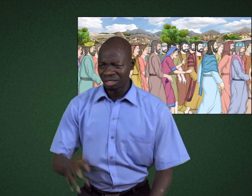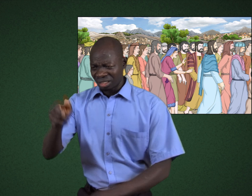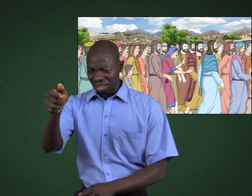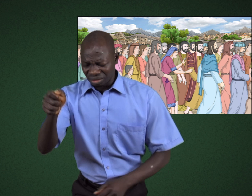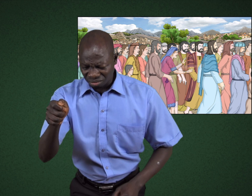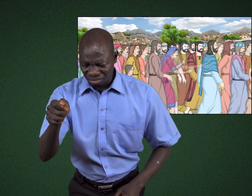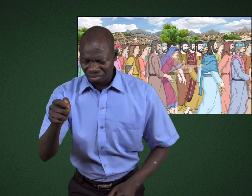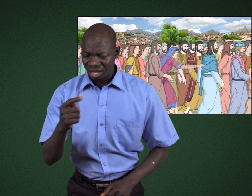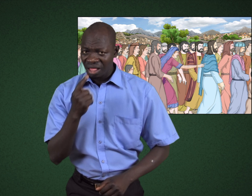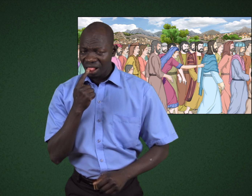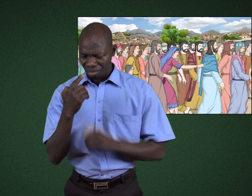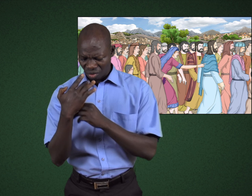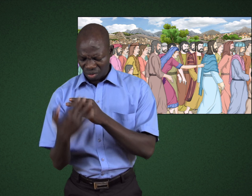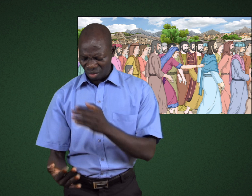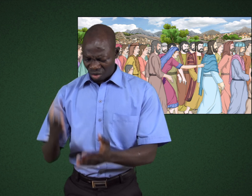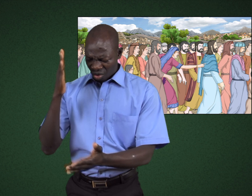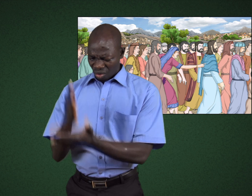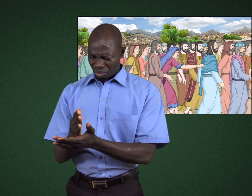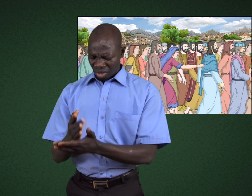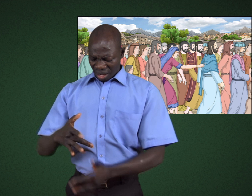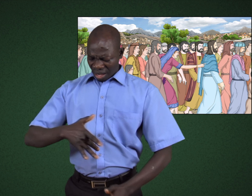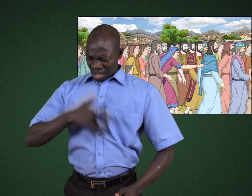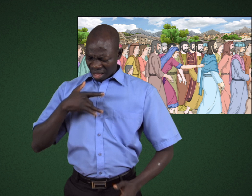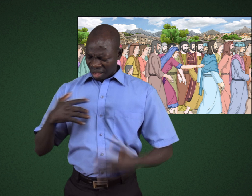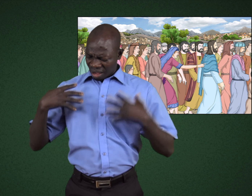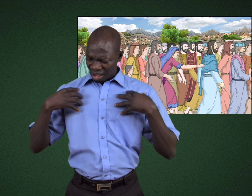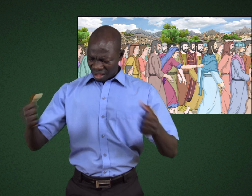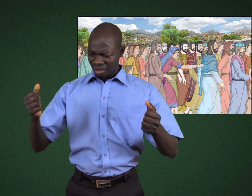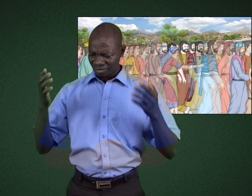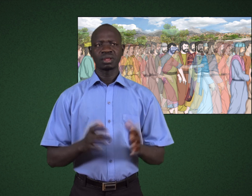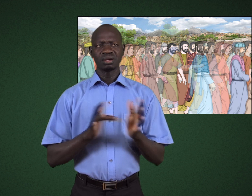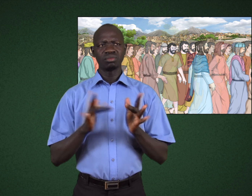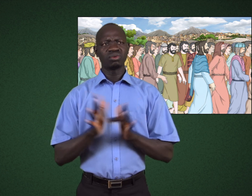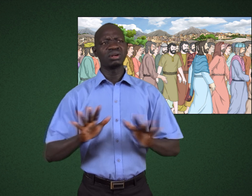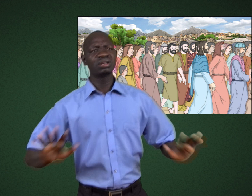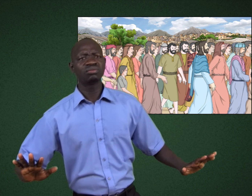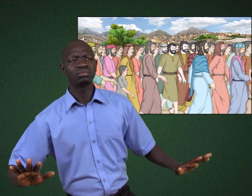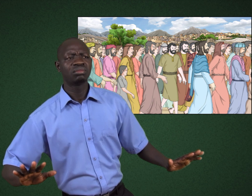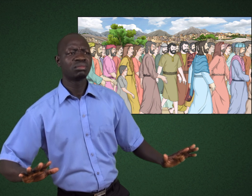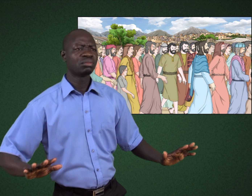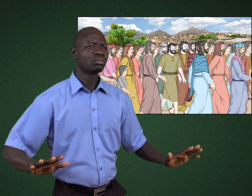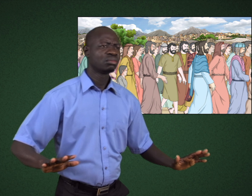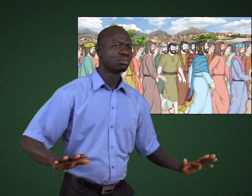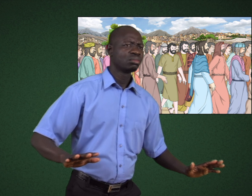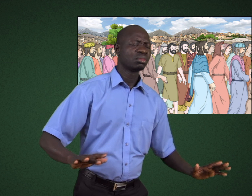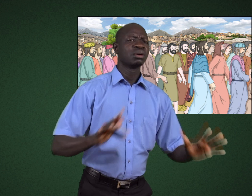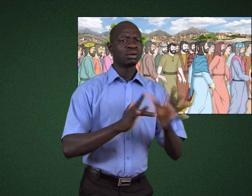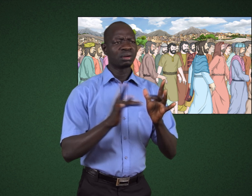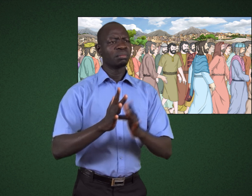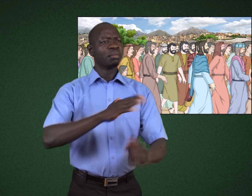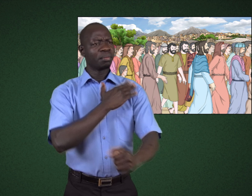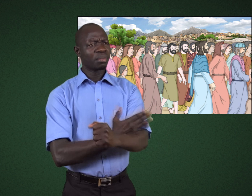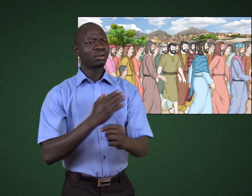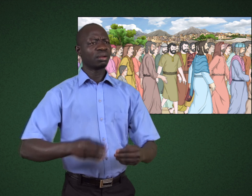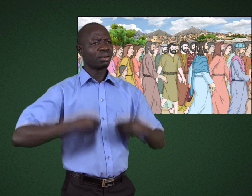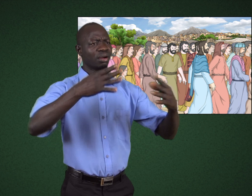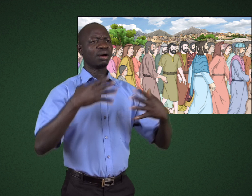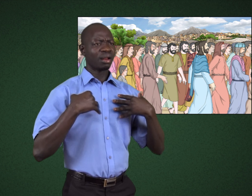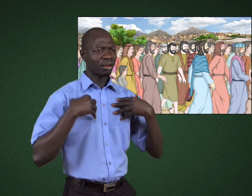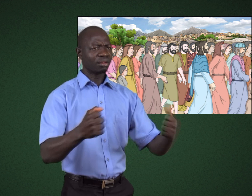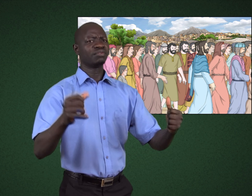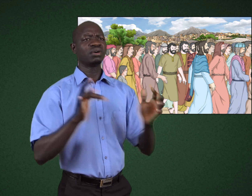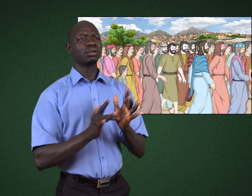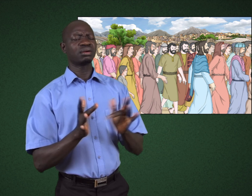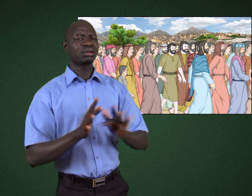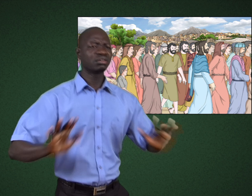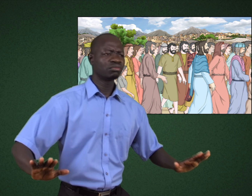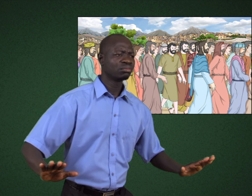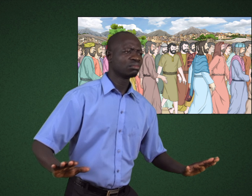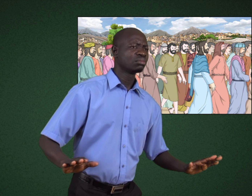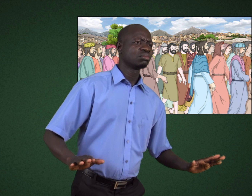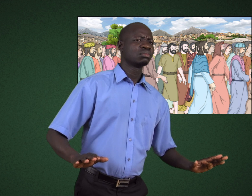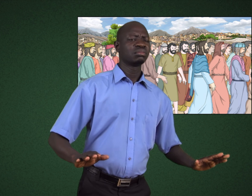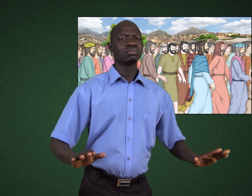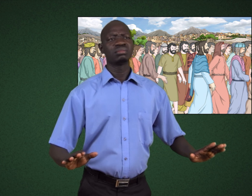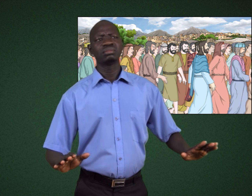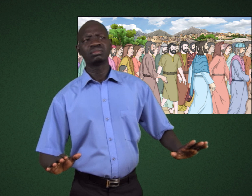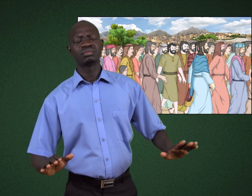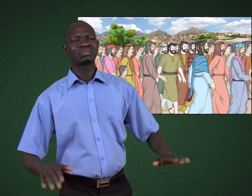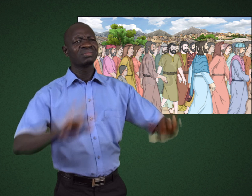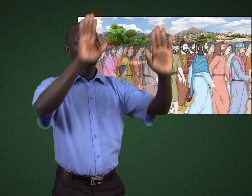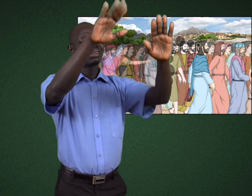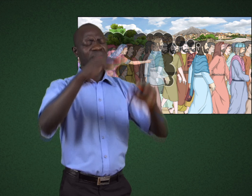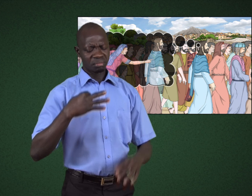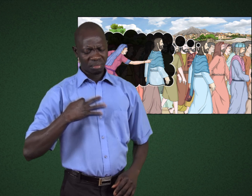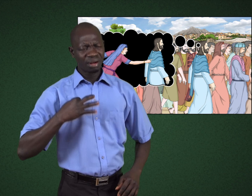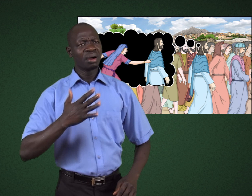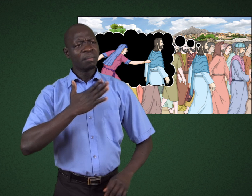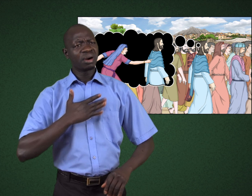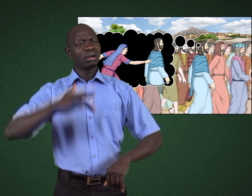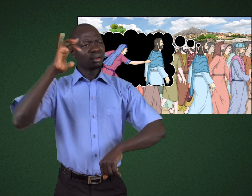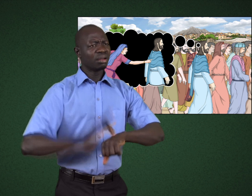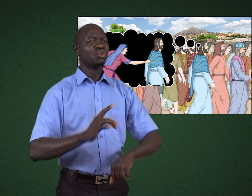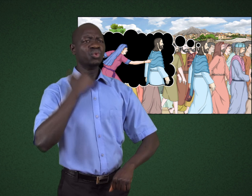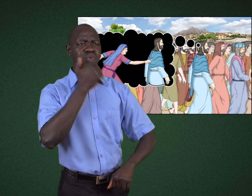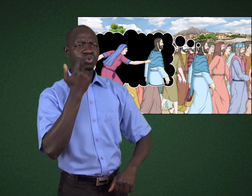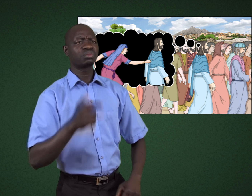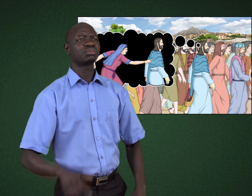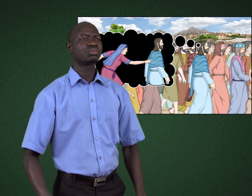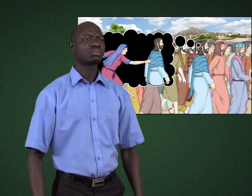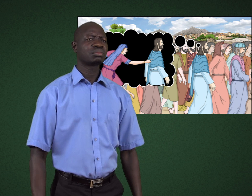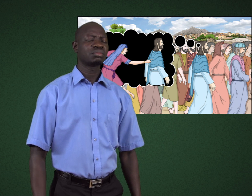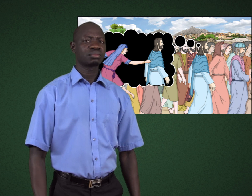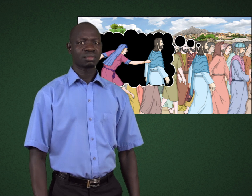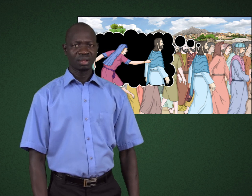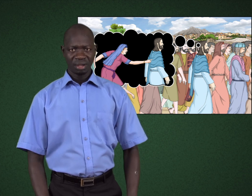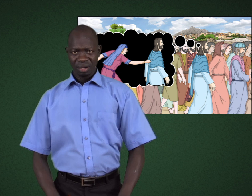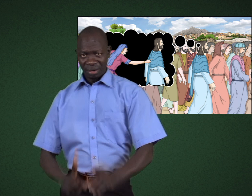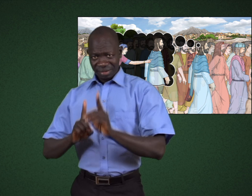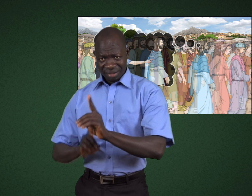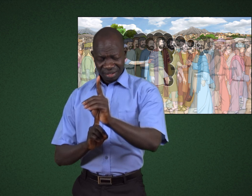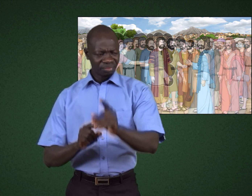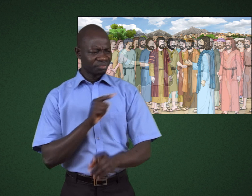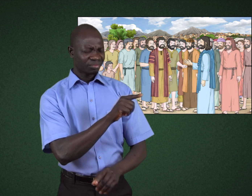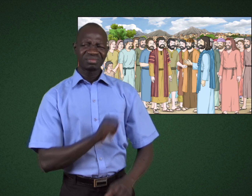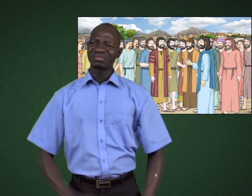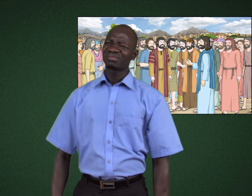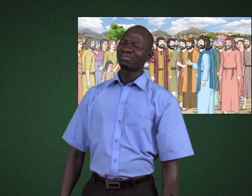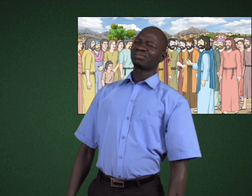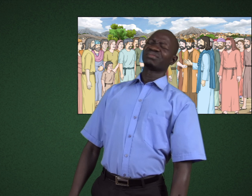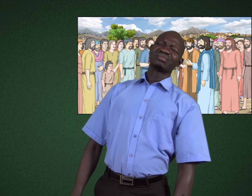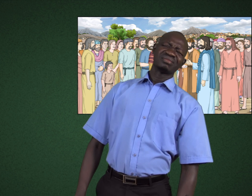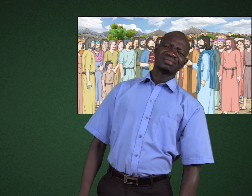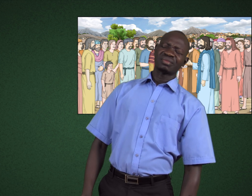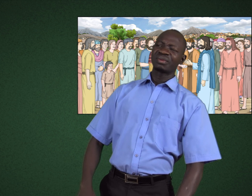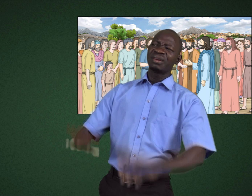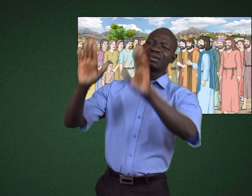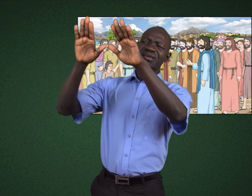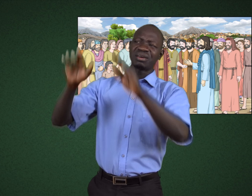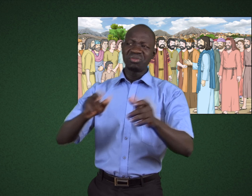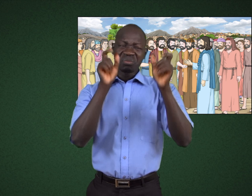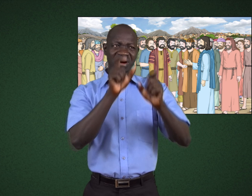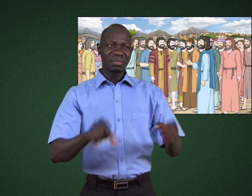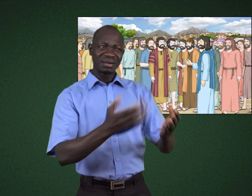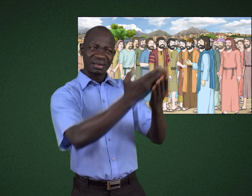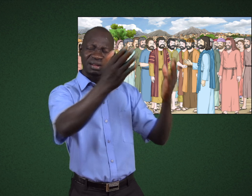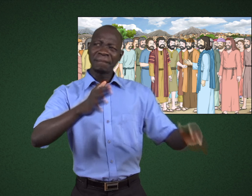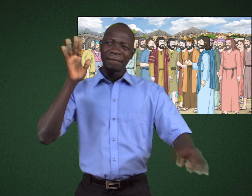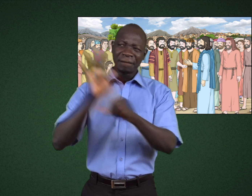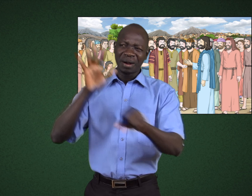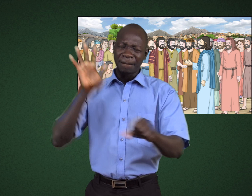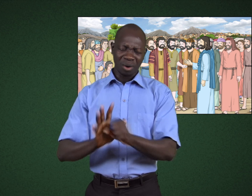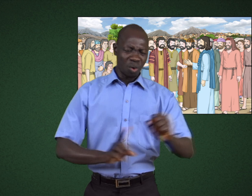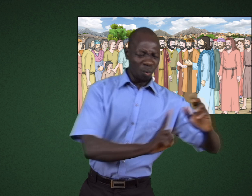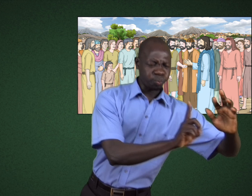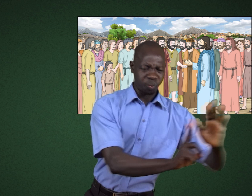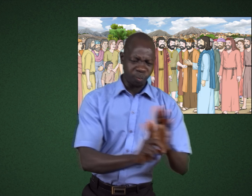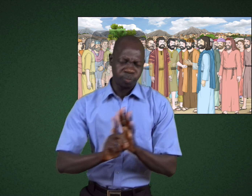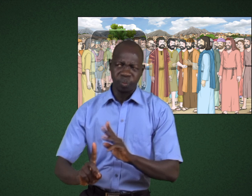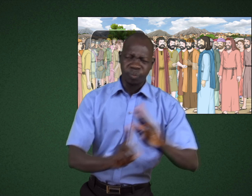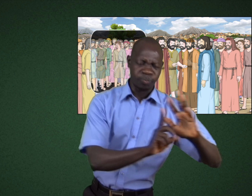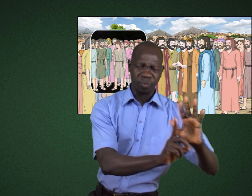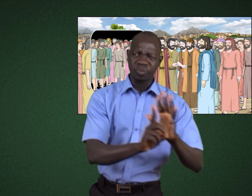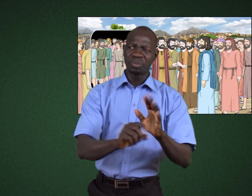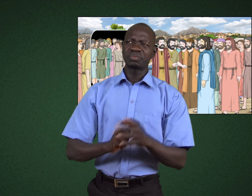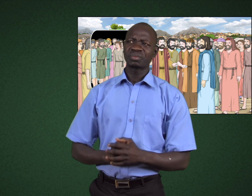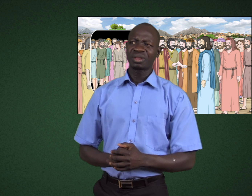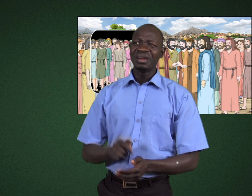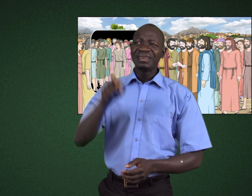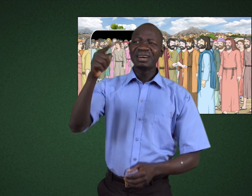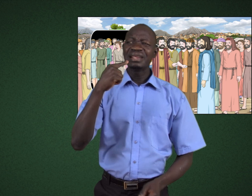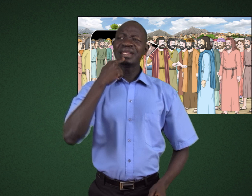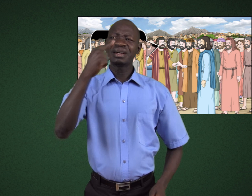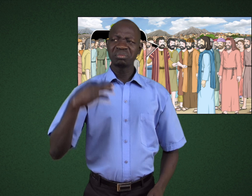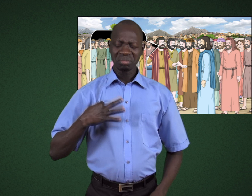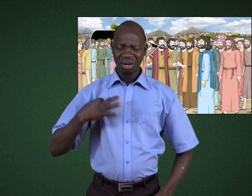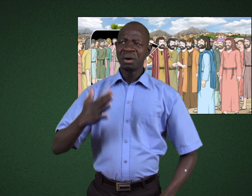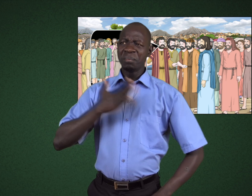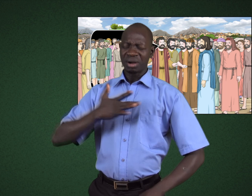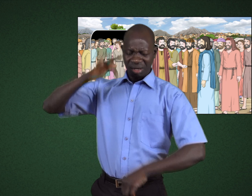At once Jesus was aware that power had gone out from Him. Turning to the crowd, He asked, “Who touched My garments?”